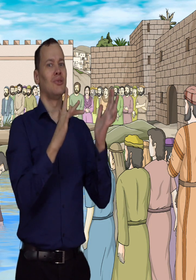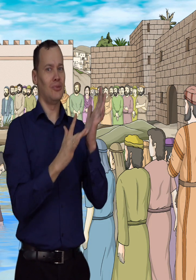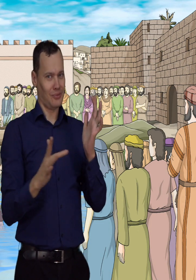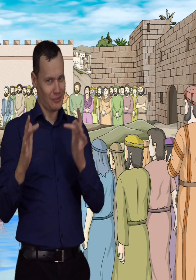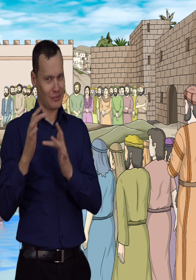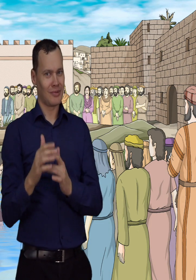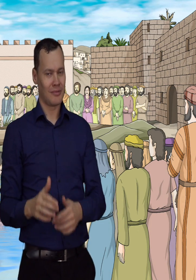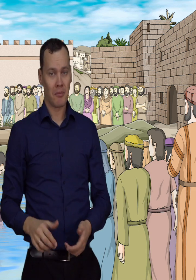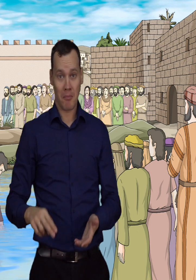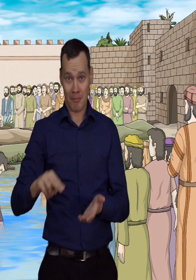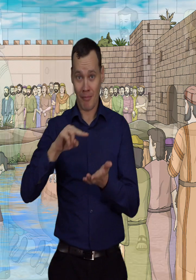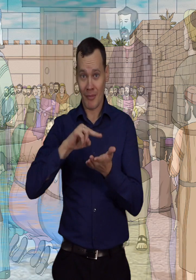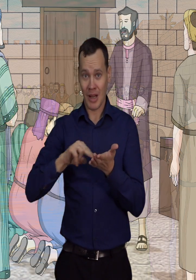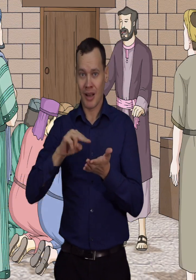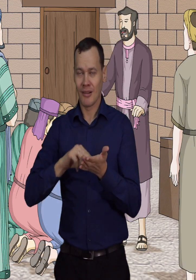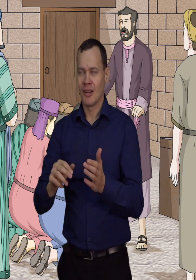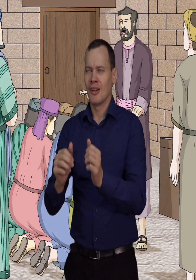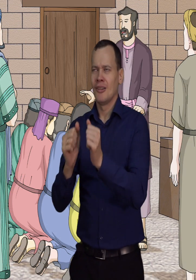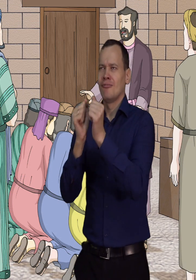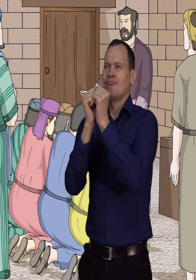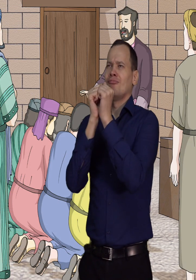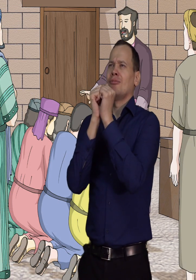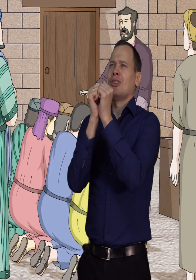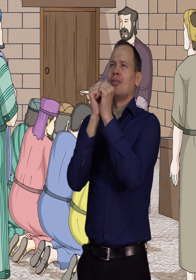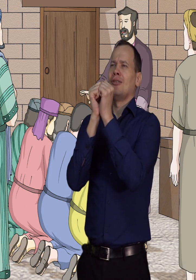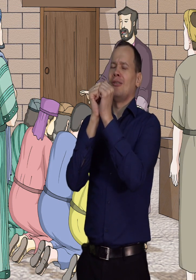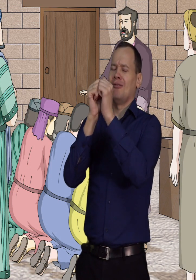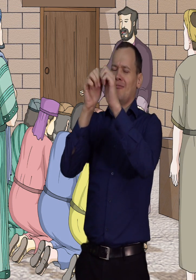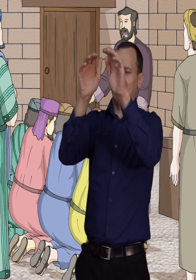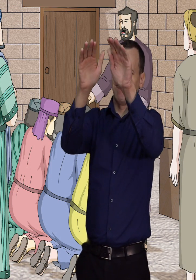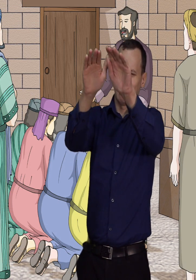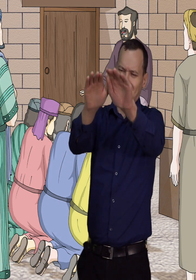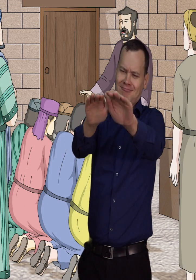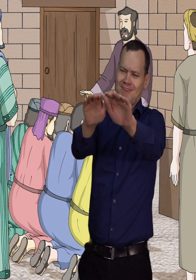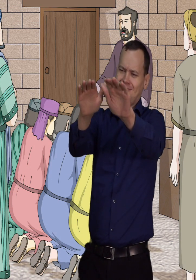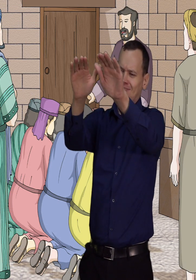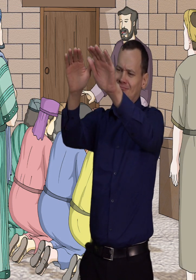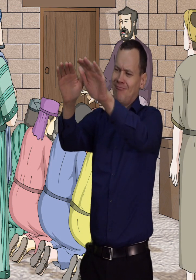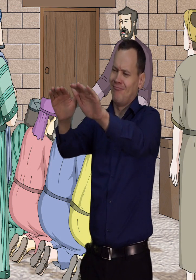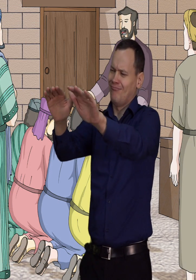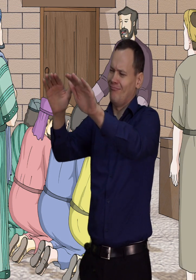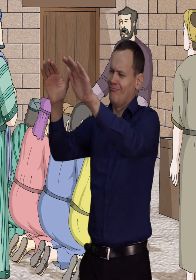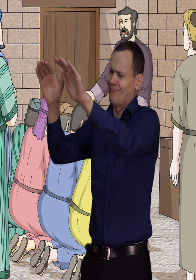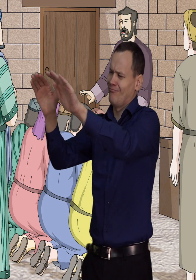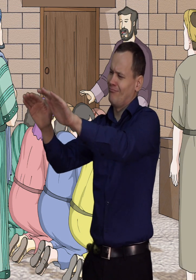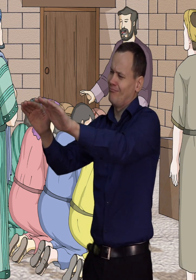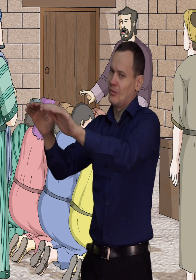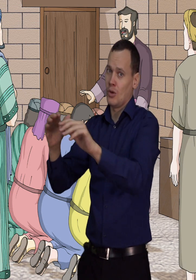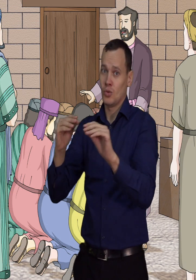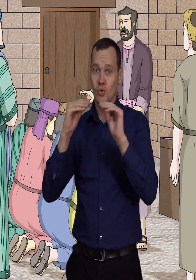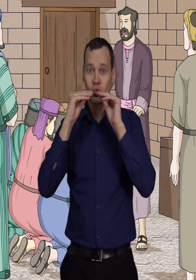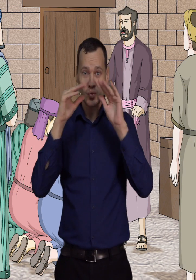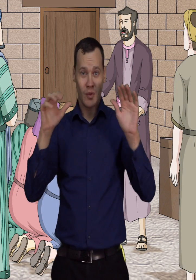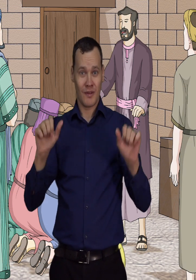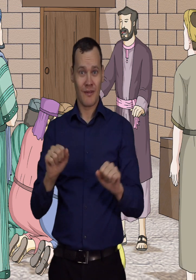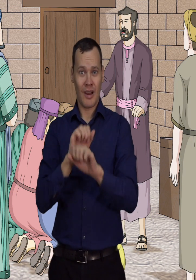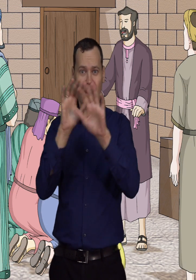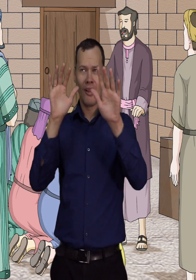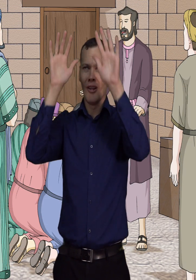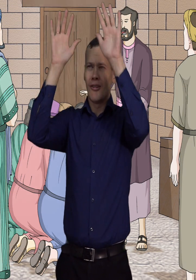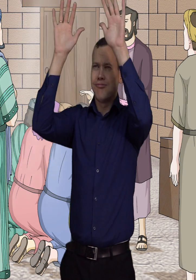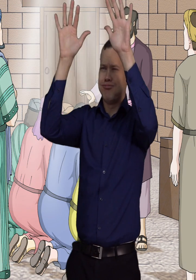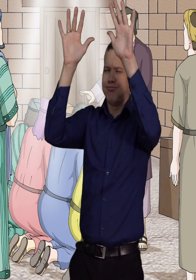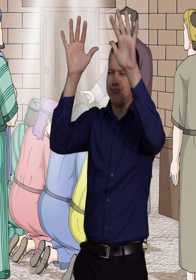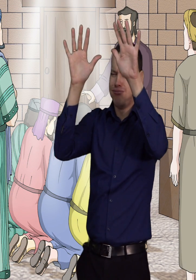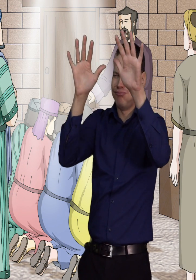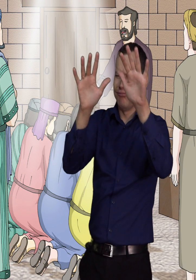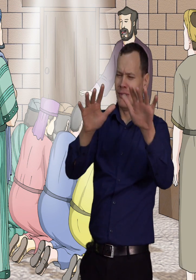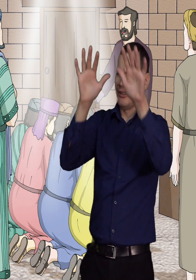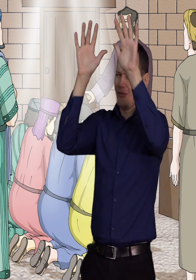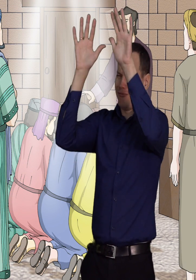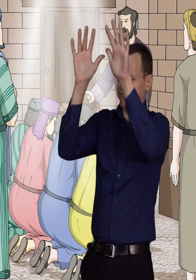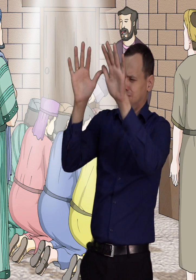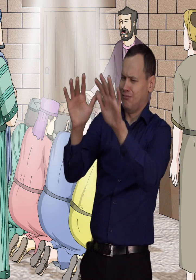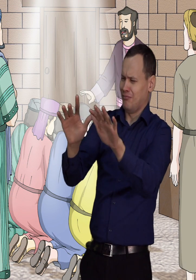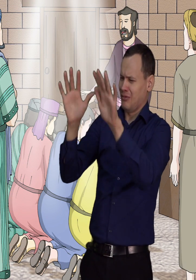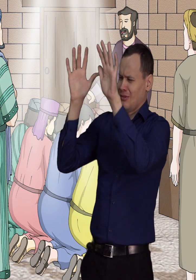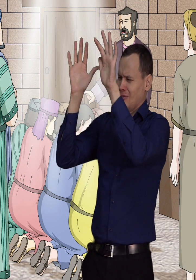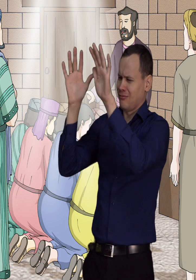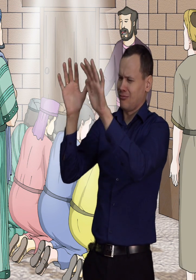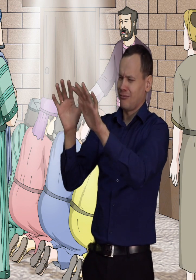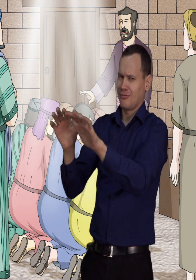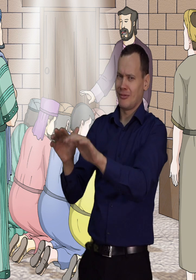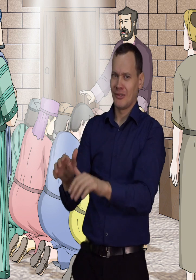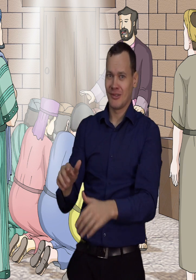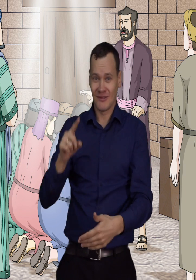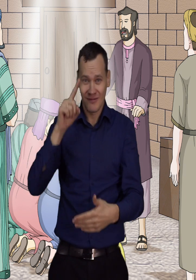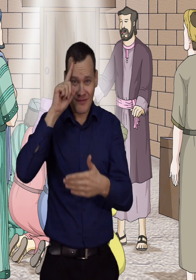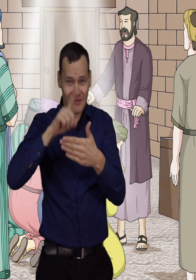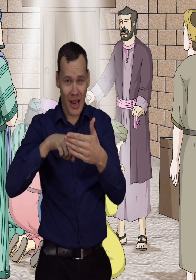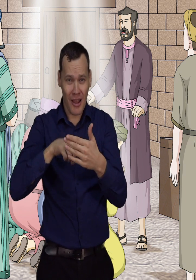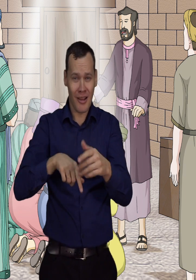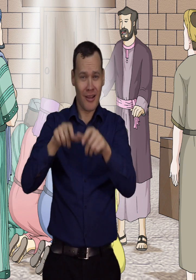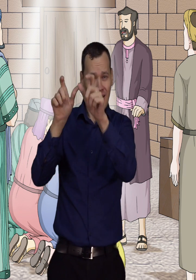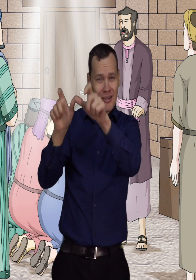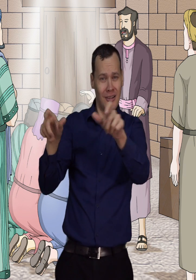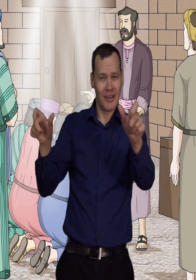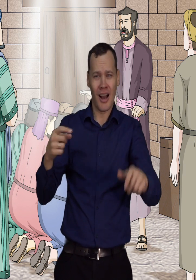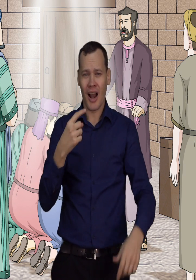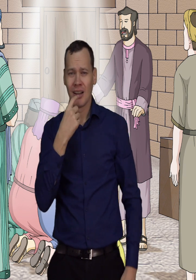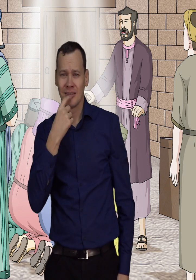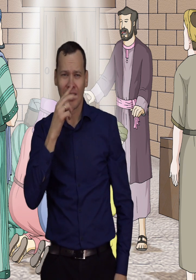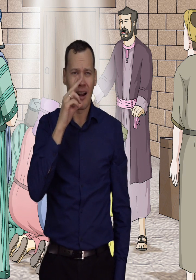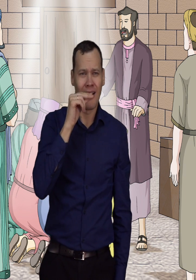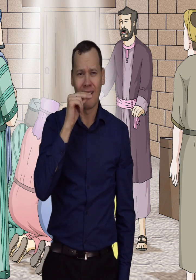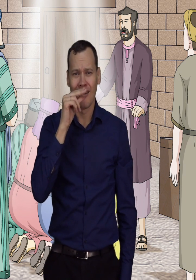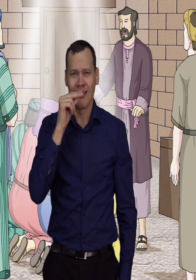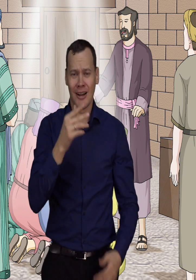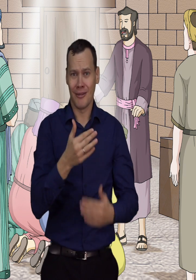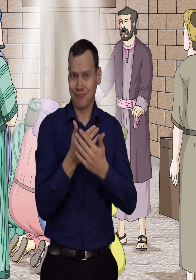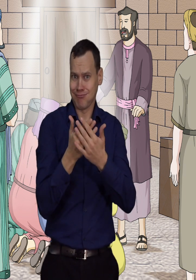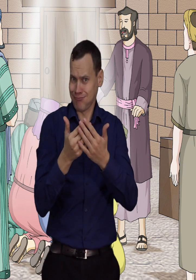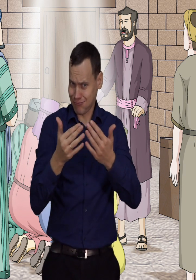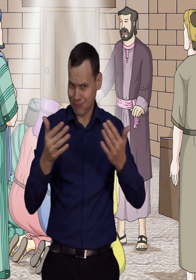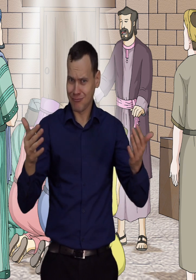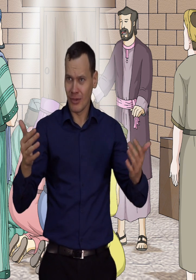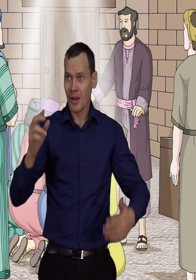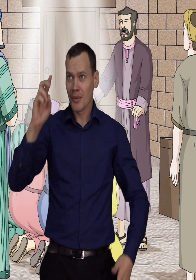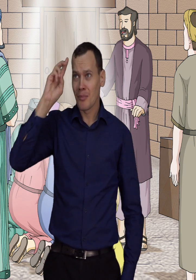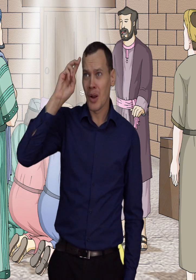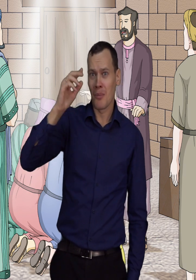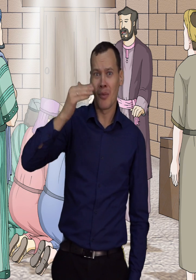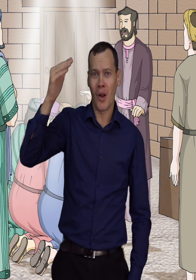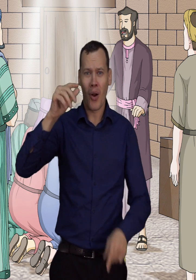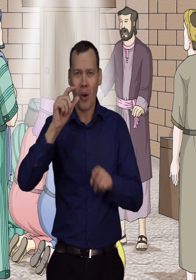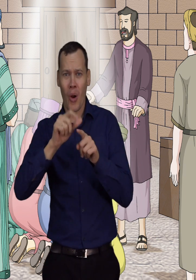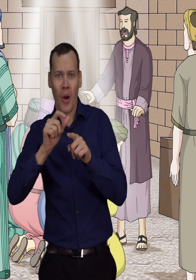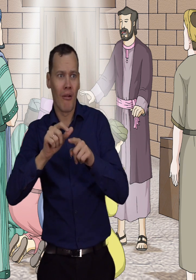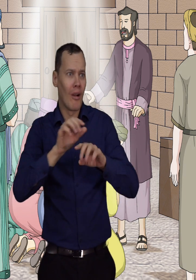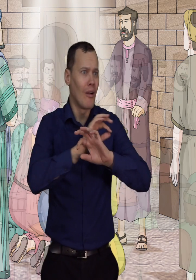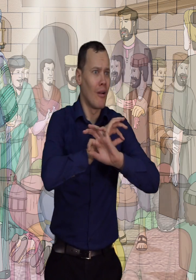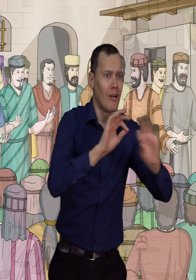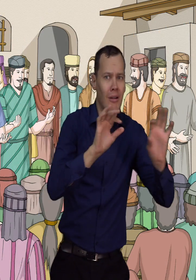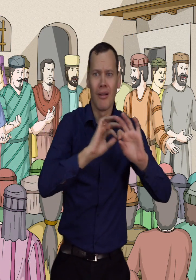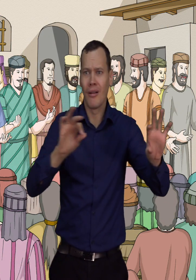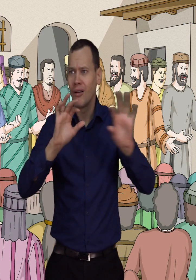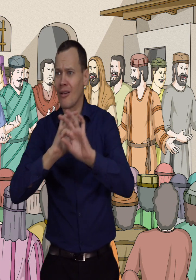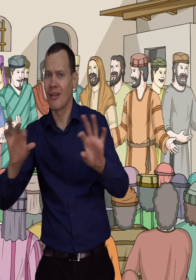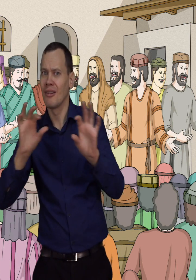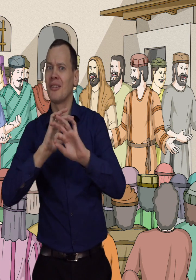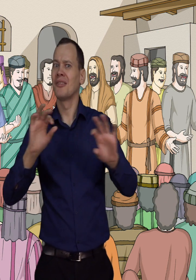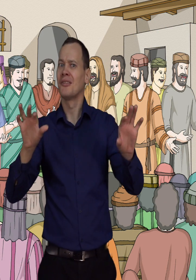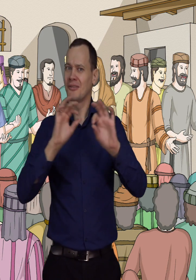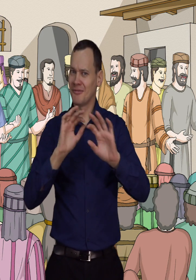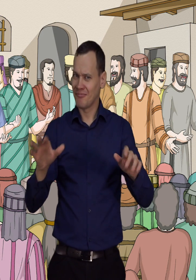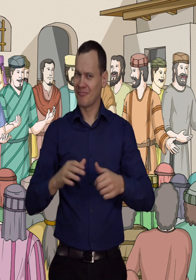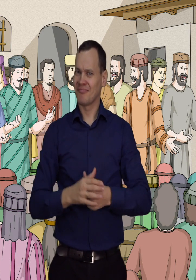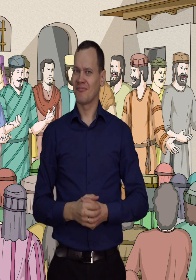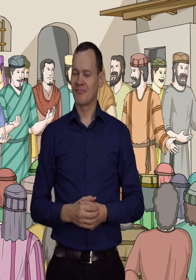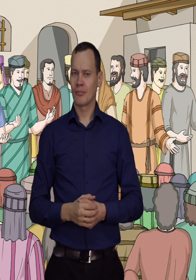And when Paul laid his hands on them, the Holy Spirit came upon them, and they spoke in tongues and prophesied. There were about twelve men in all.